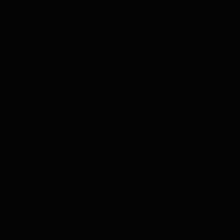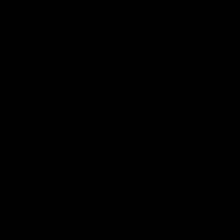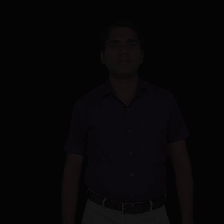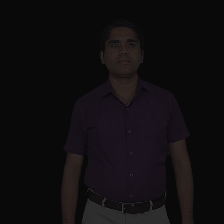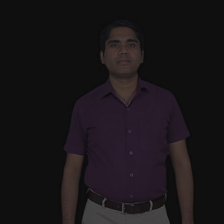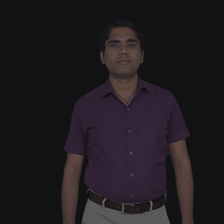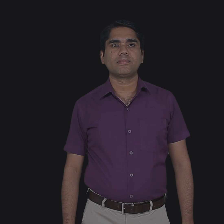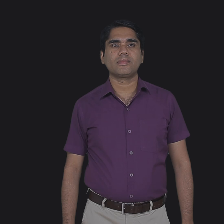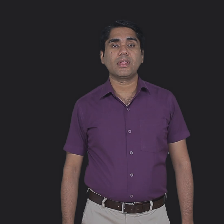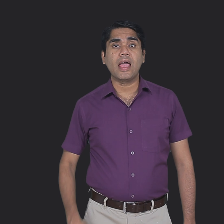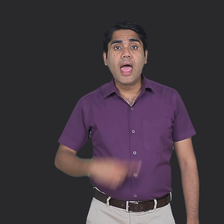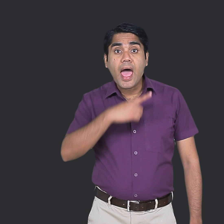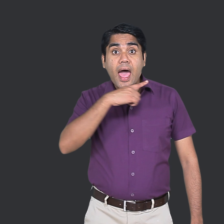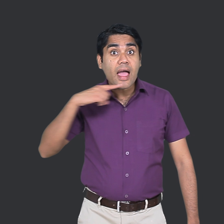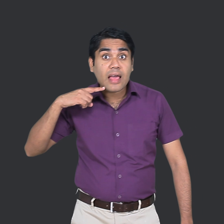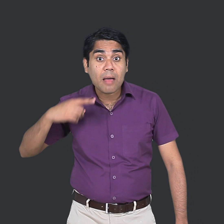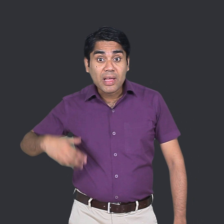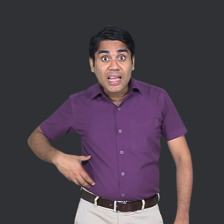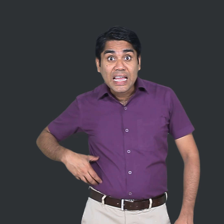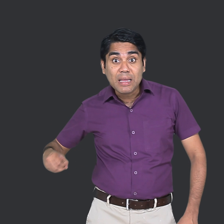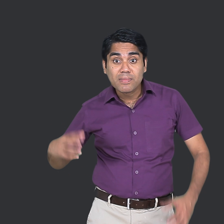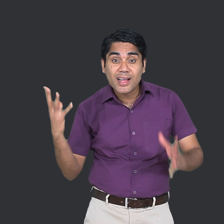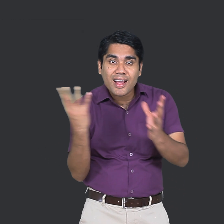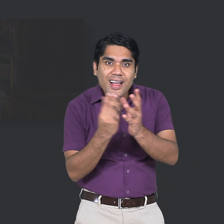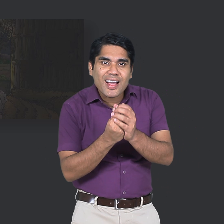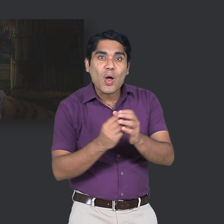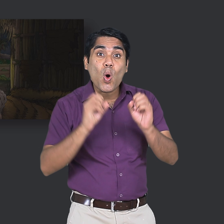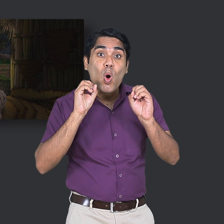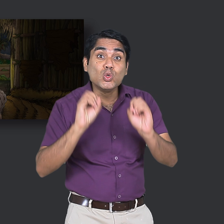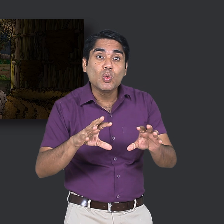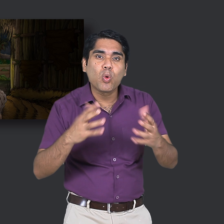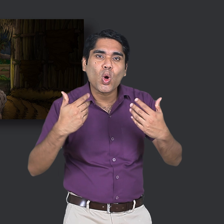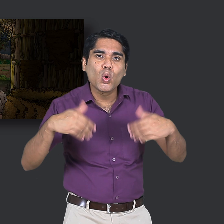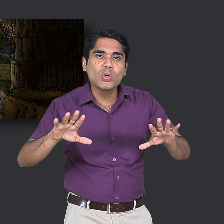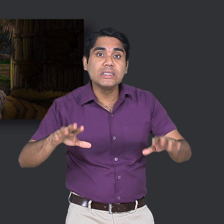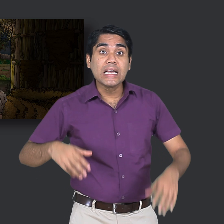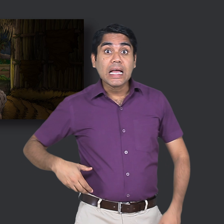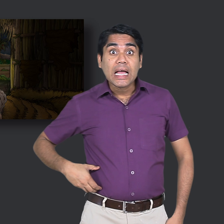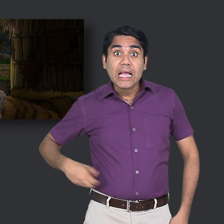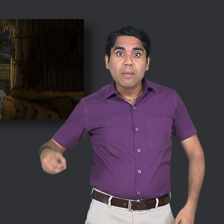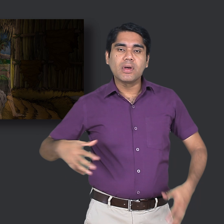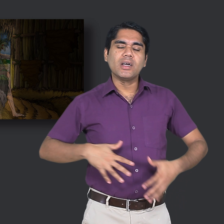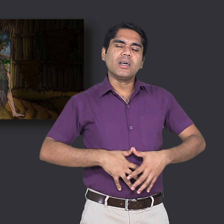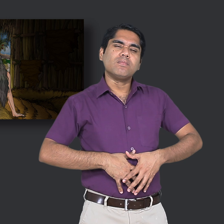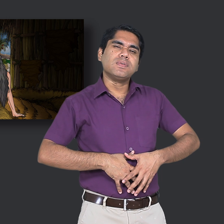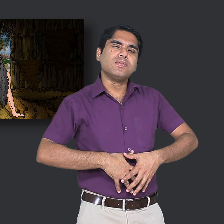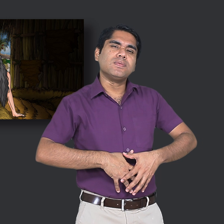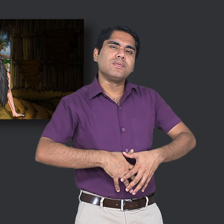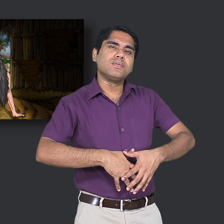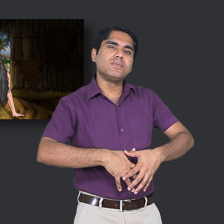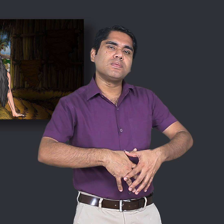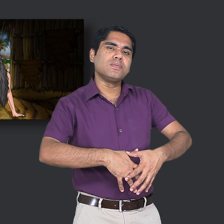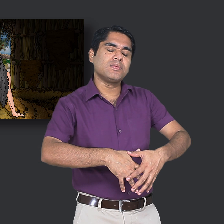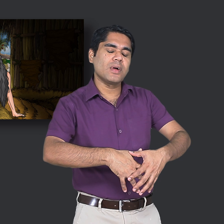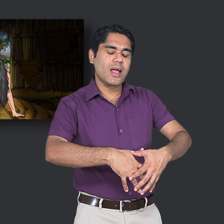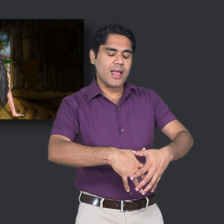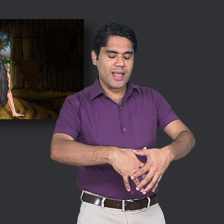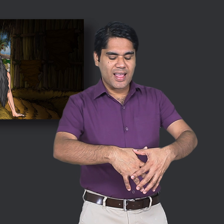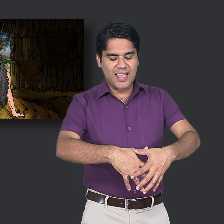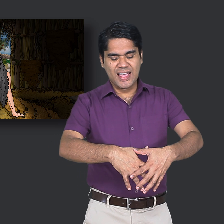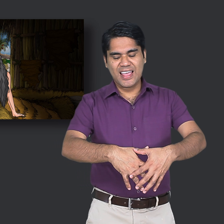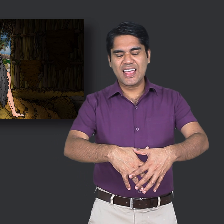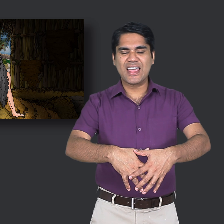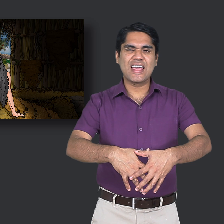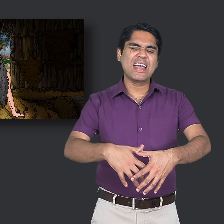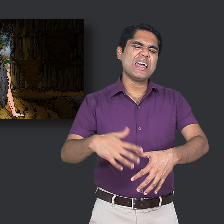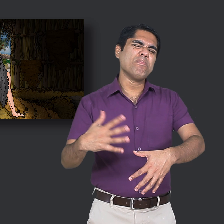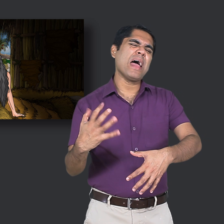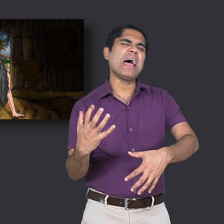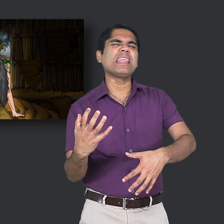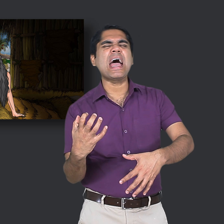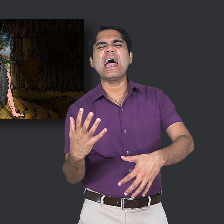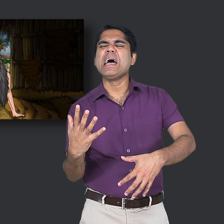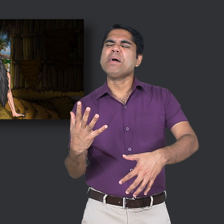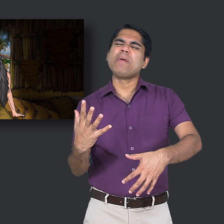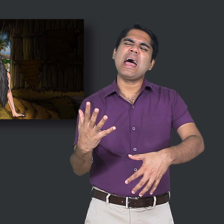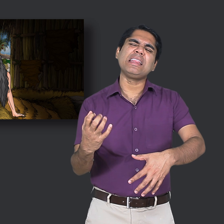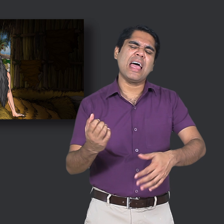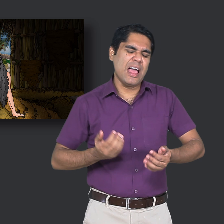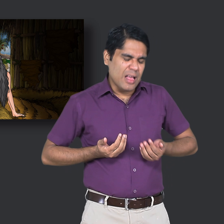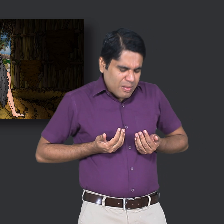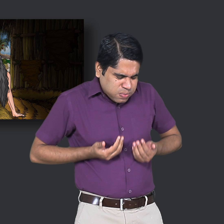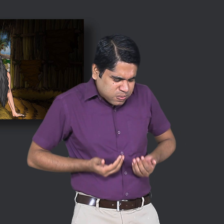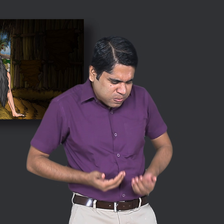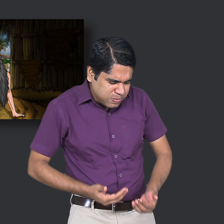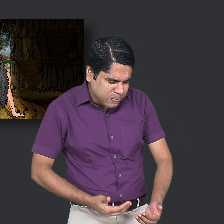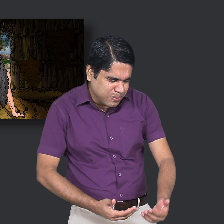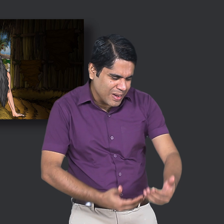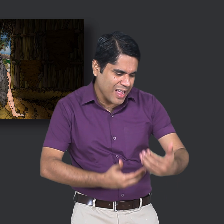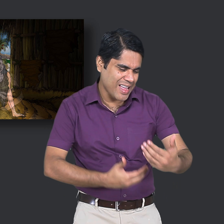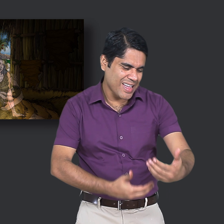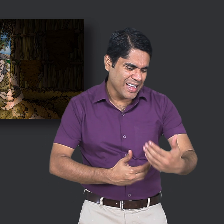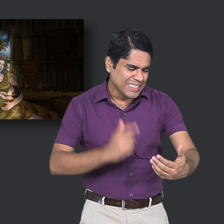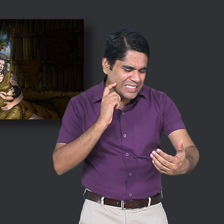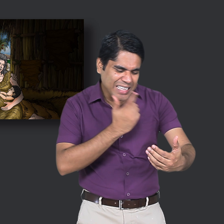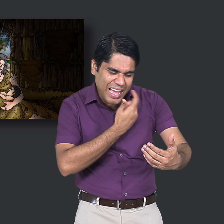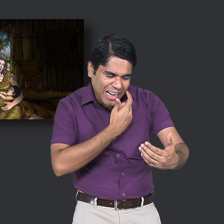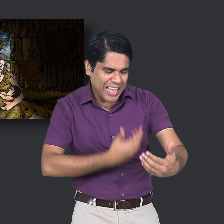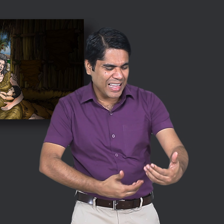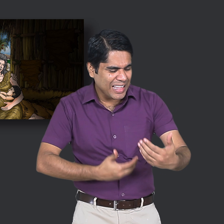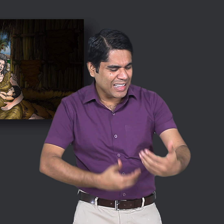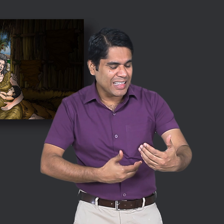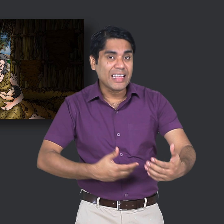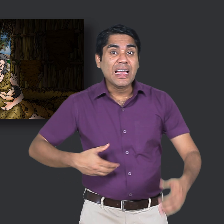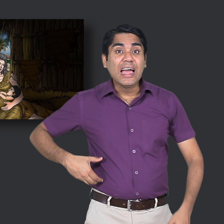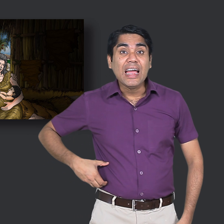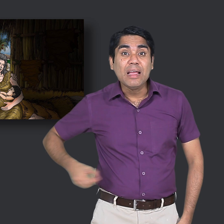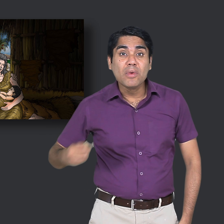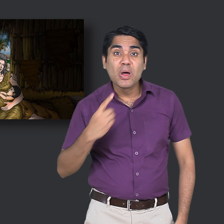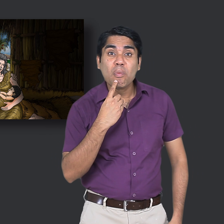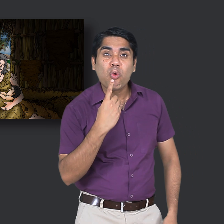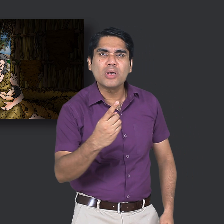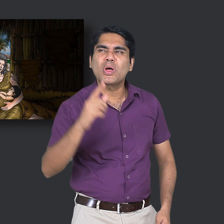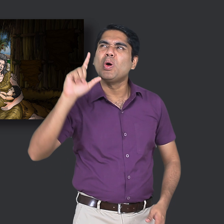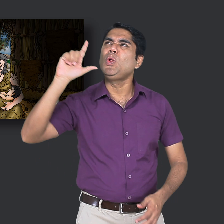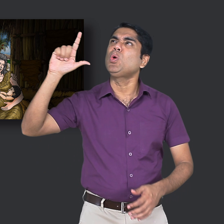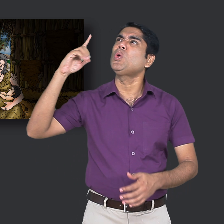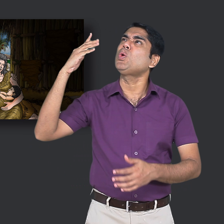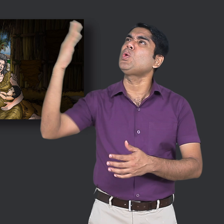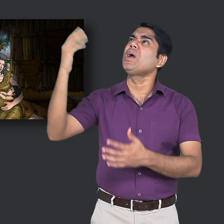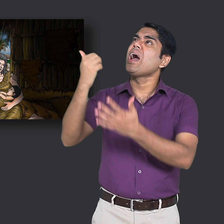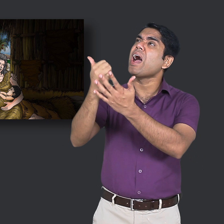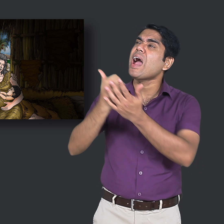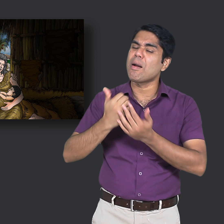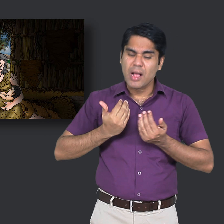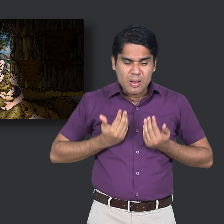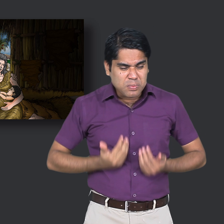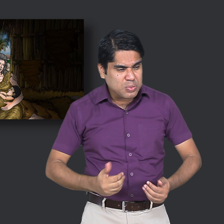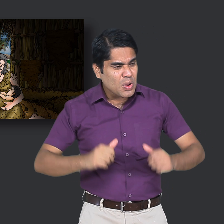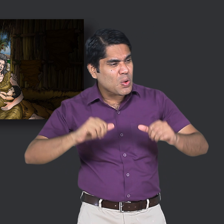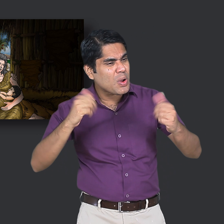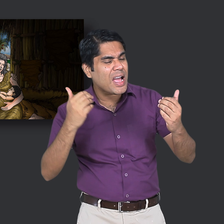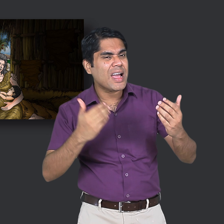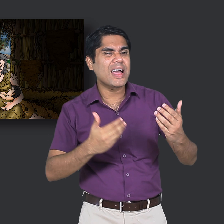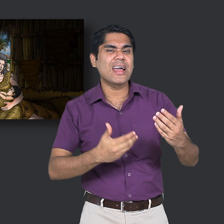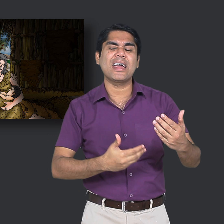And Adam had relations with his wife Eve, and she conceived and gave birth to Cain.